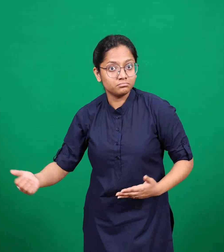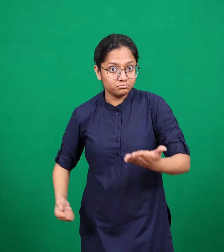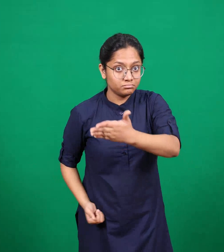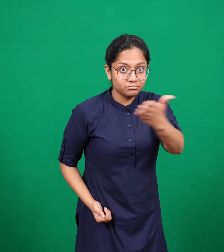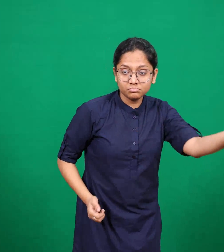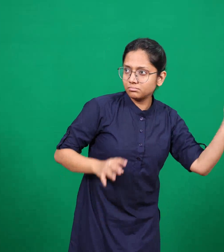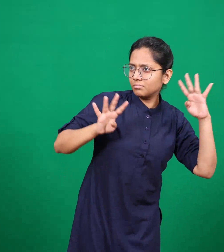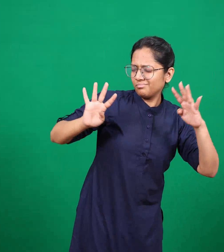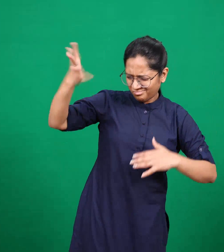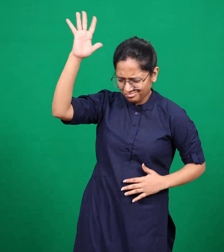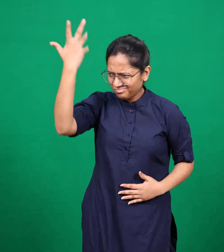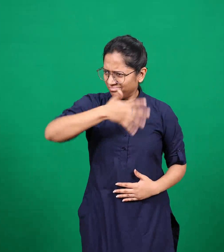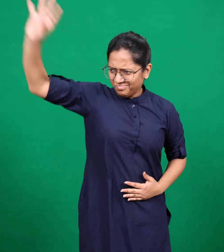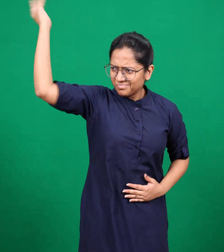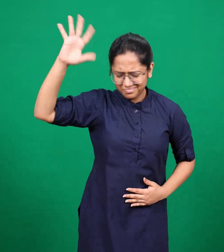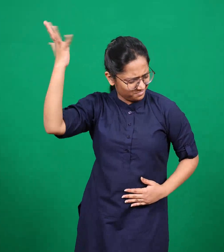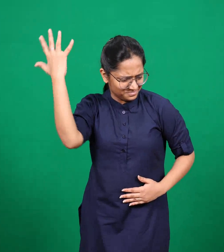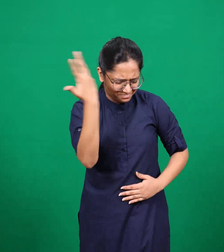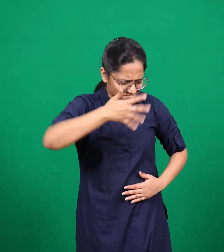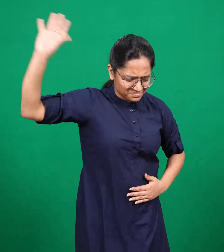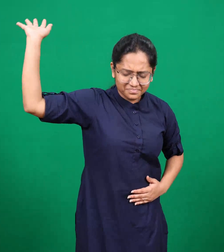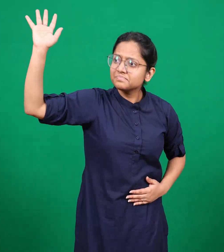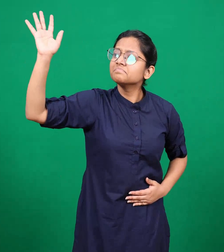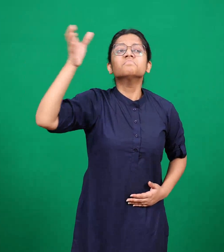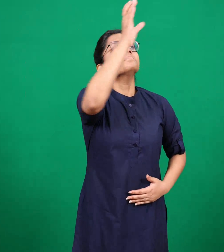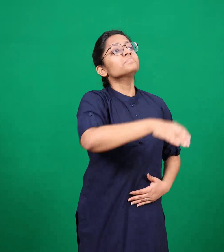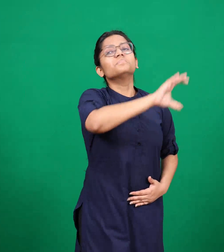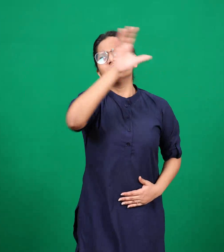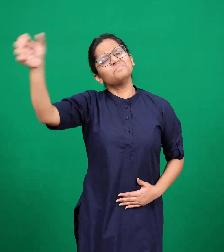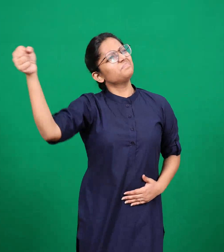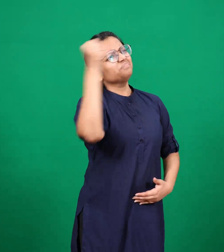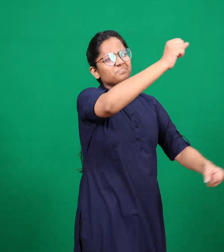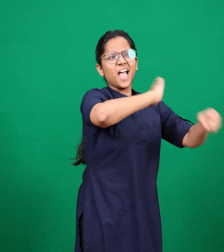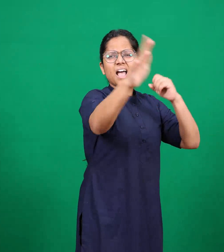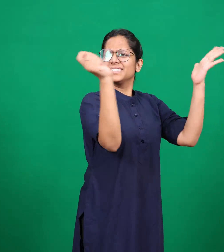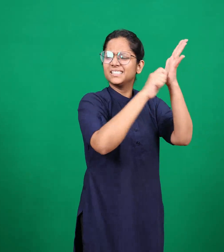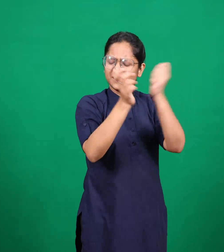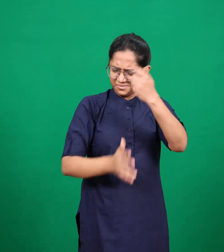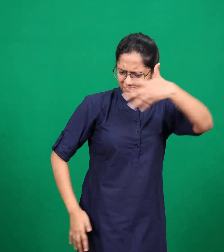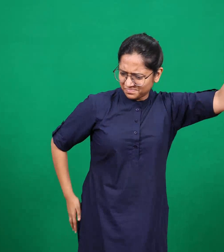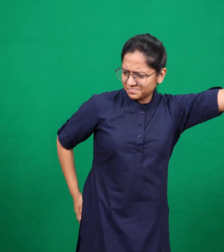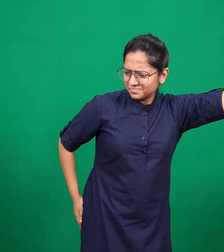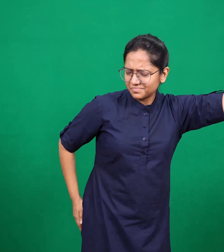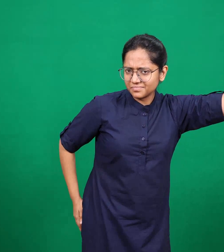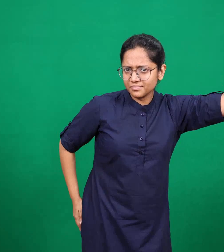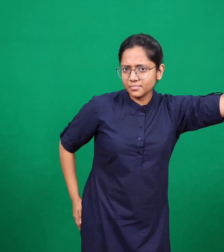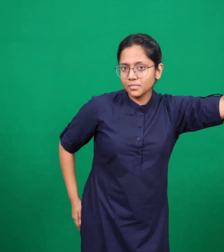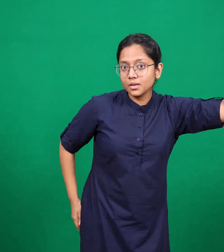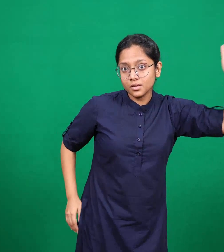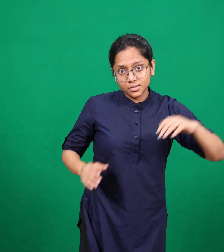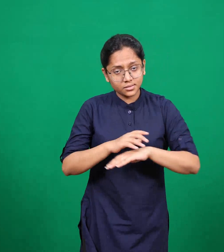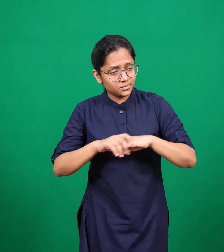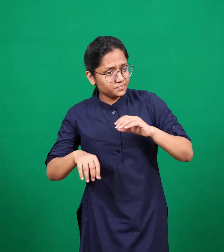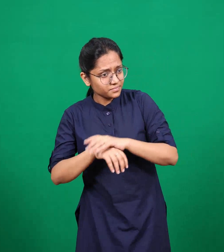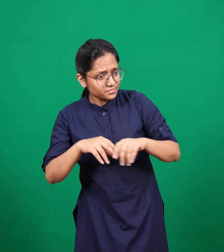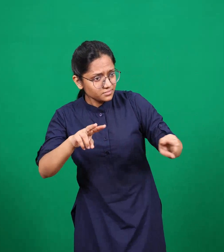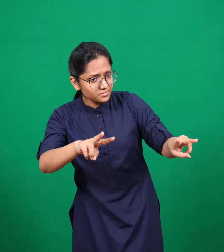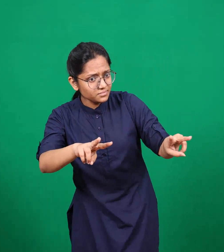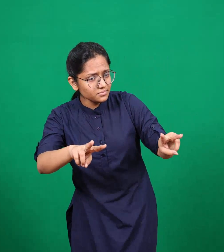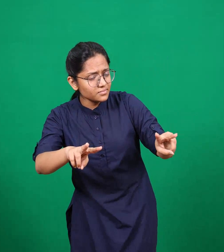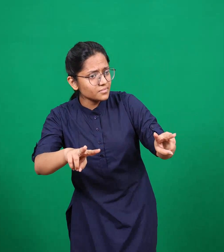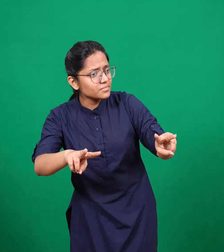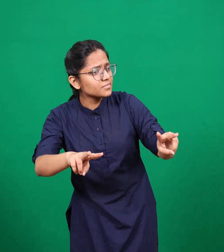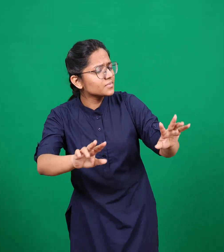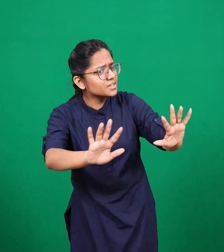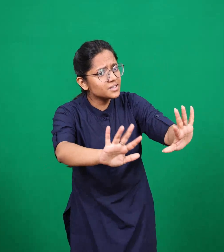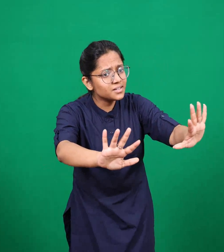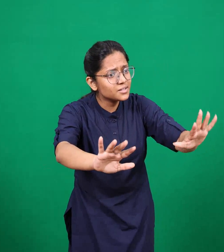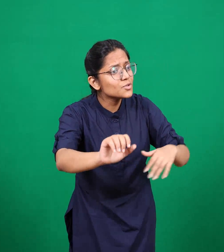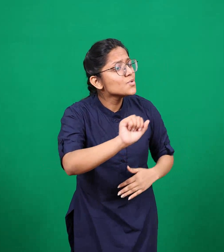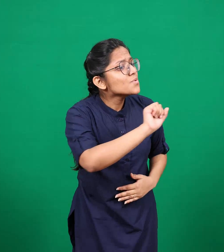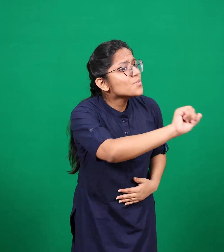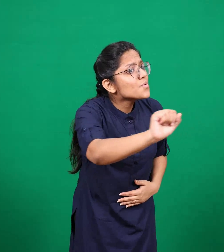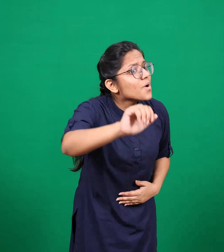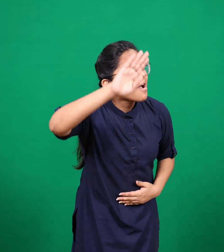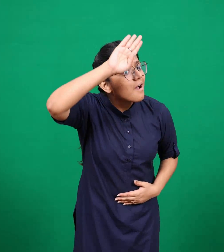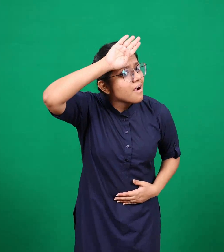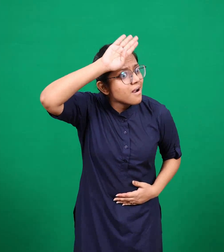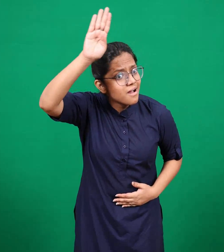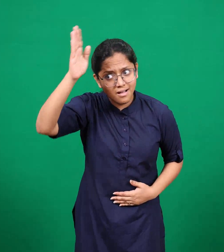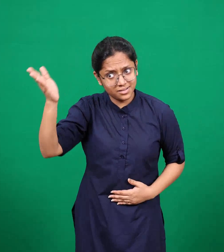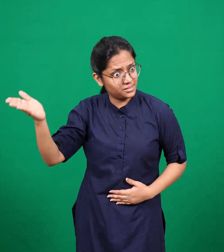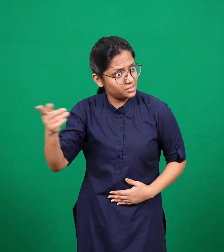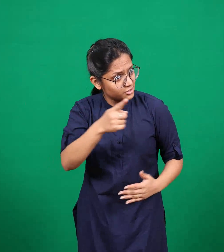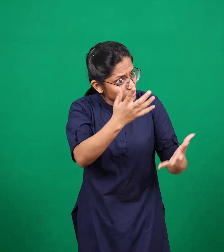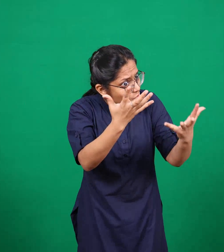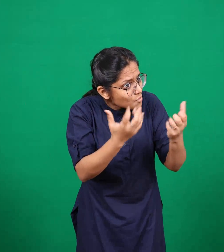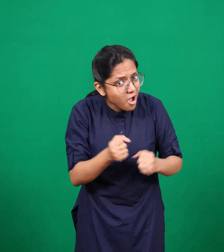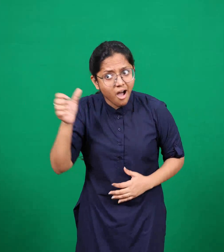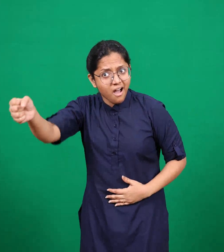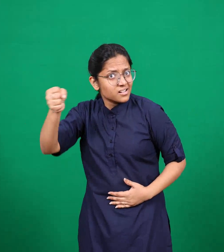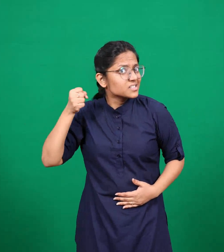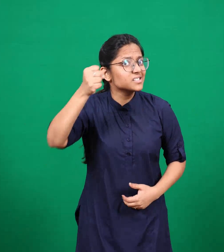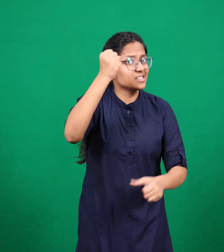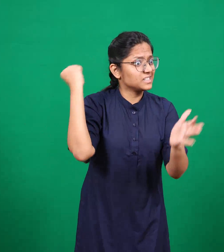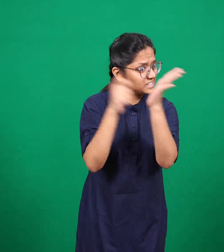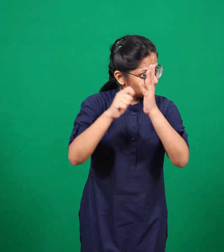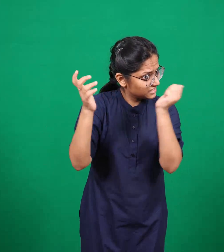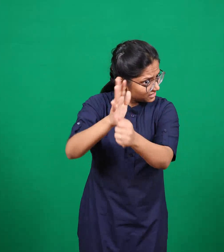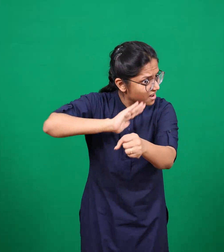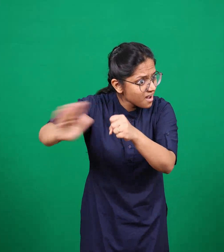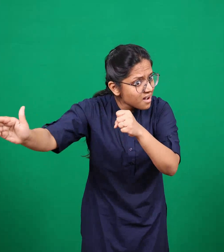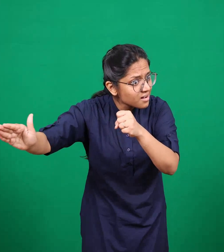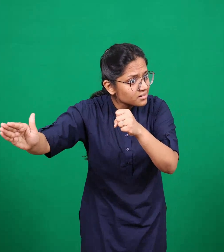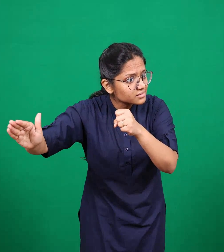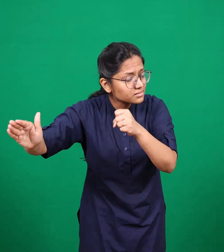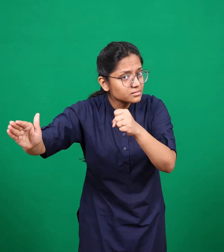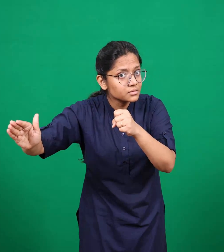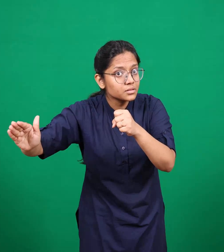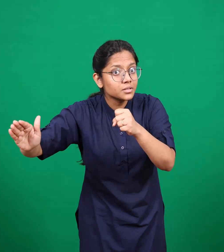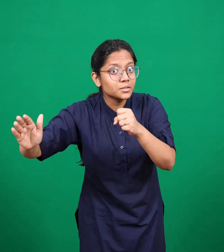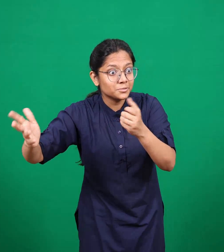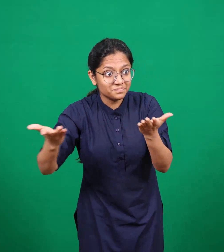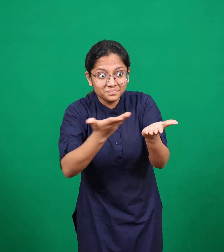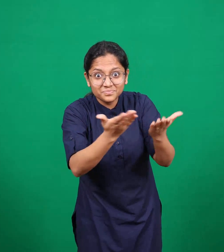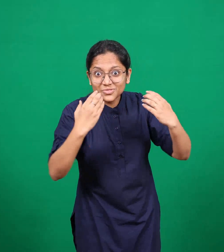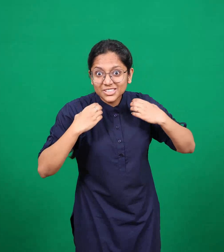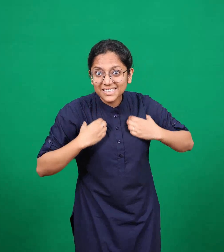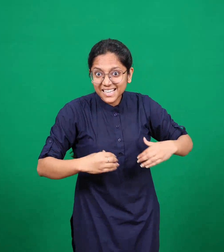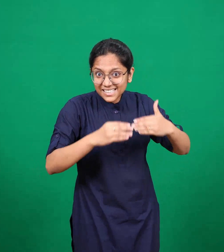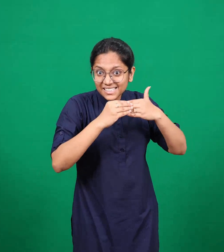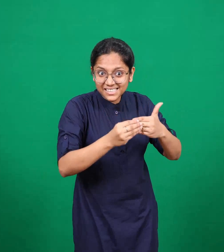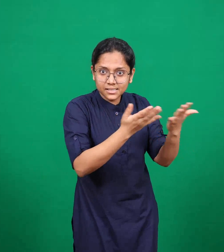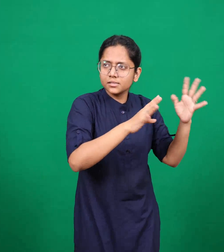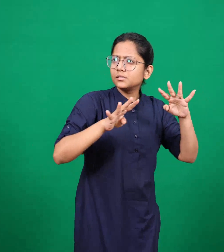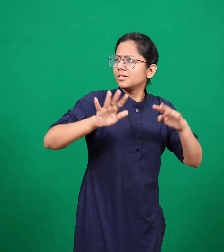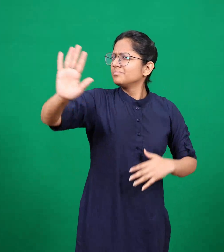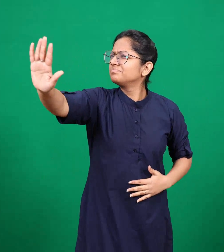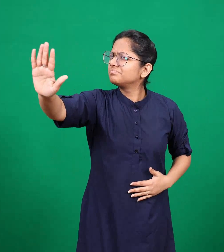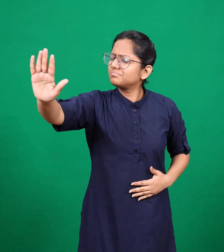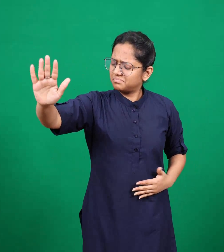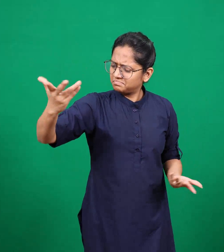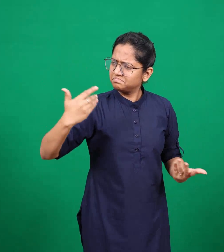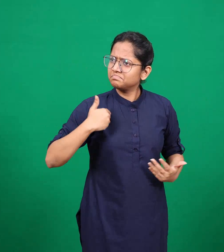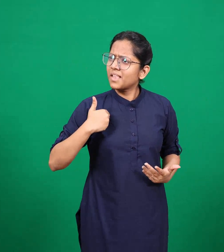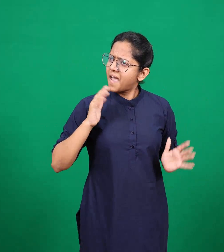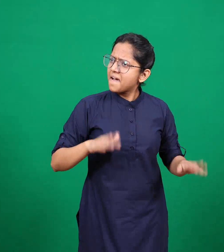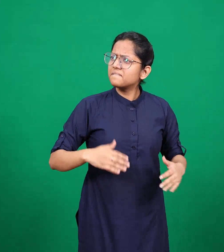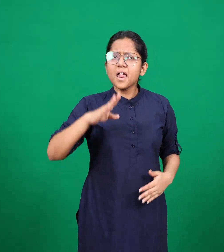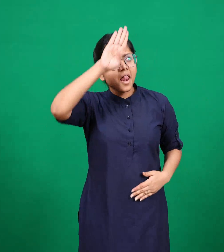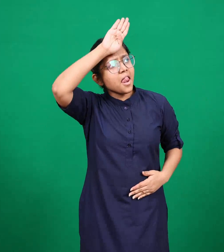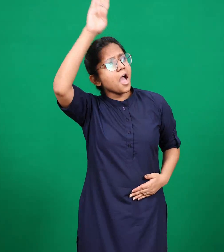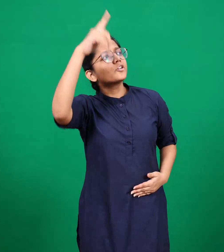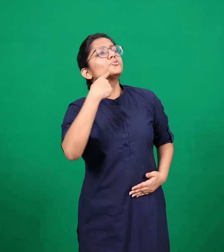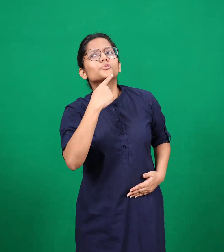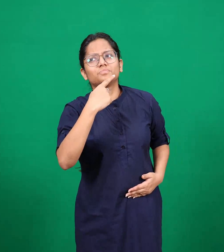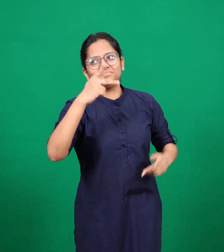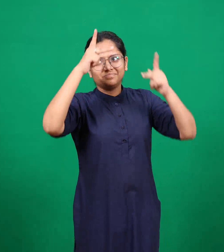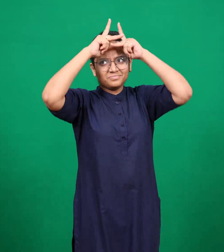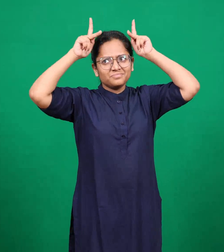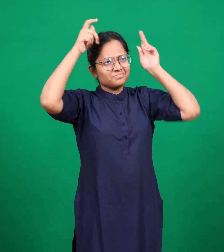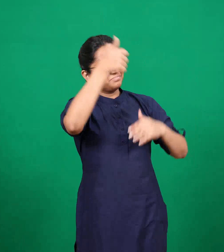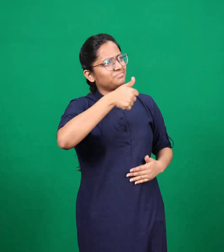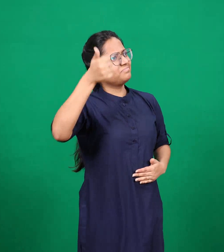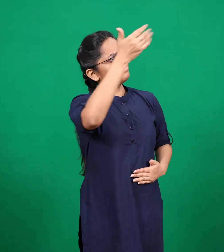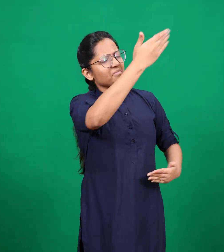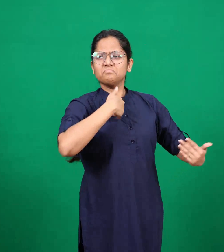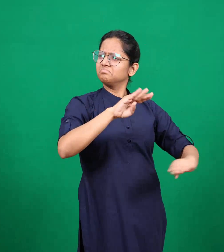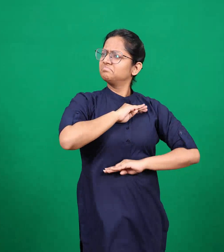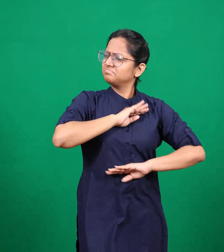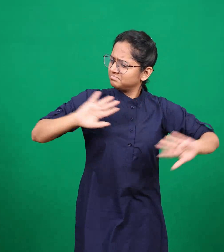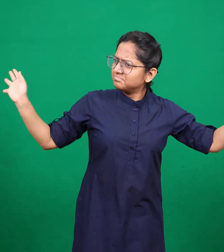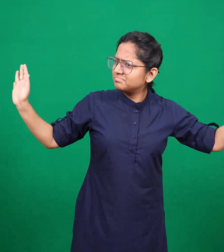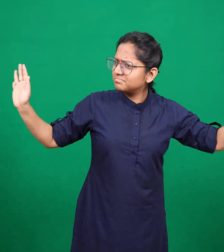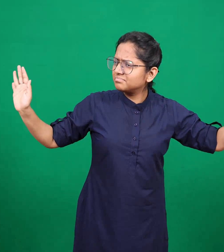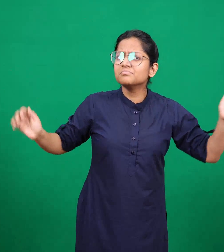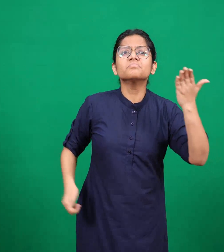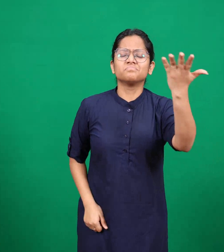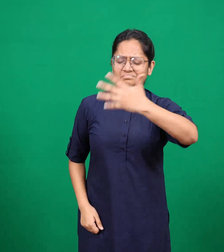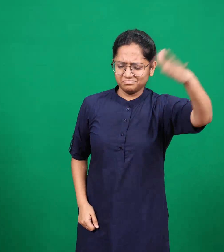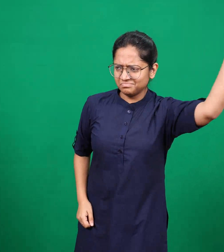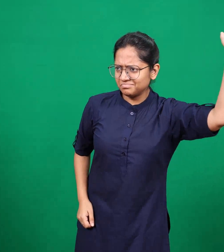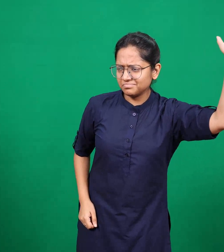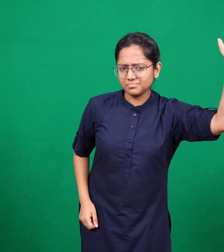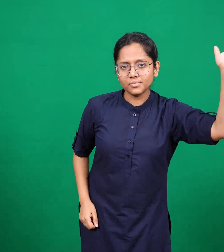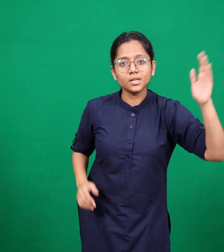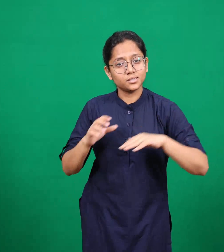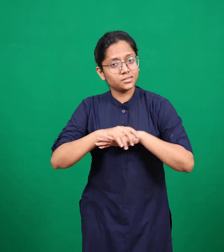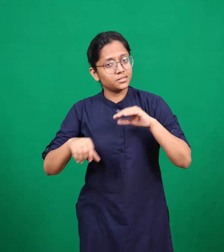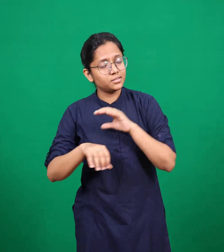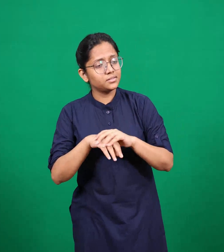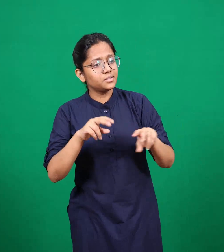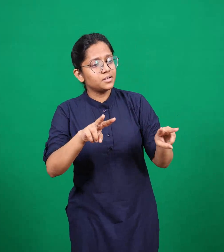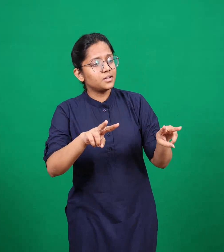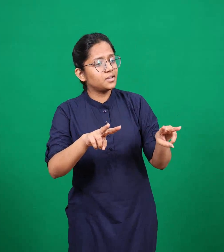At this, they shouted, "Away with Him! Away with Him! Crucify Him!" "Shall I crucify your King?" Pilate asked.